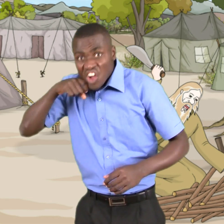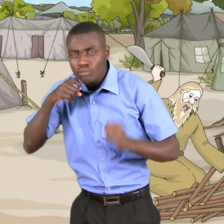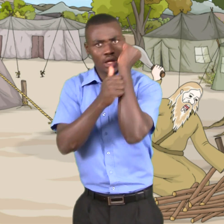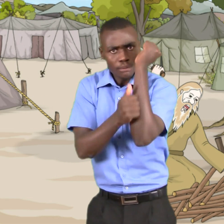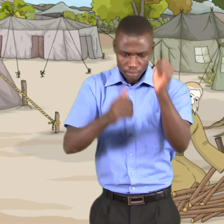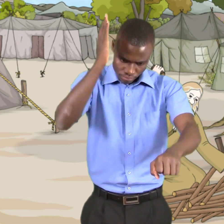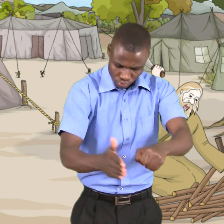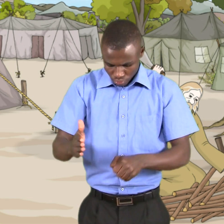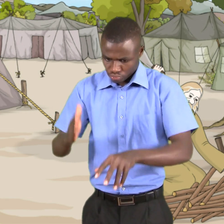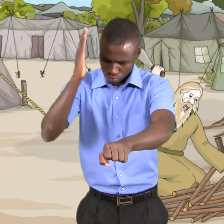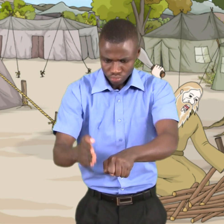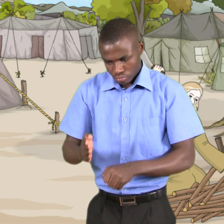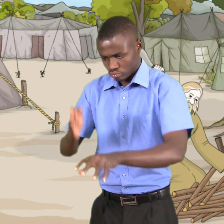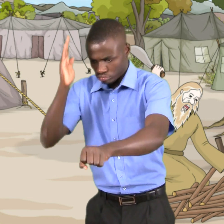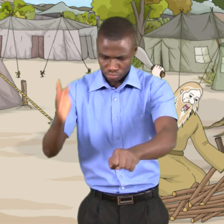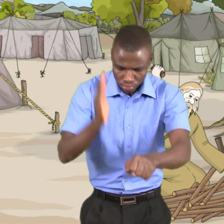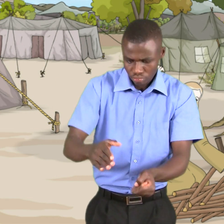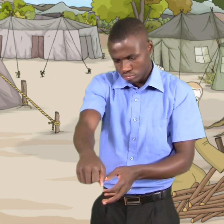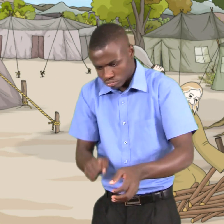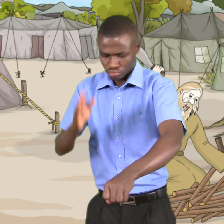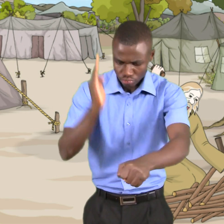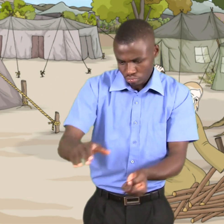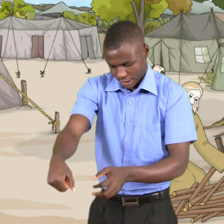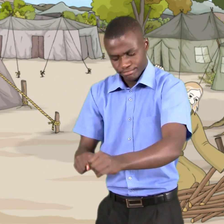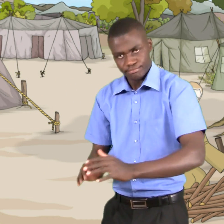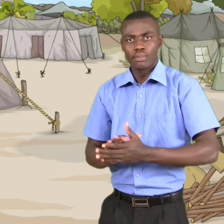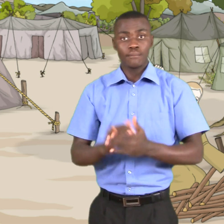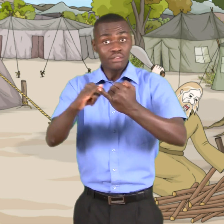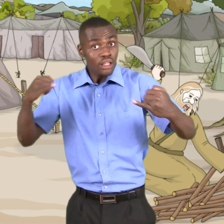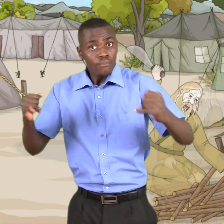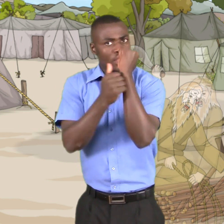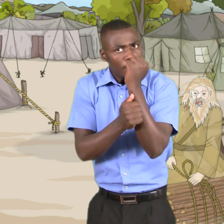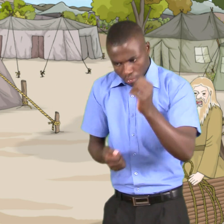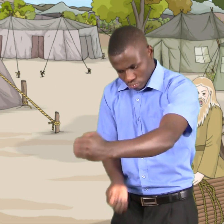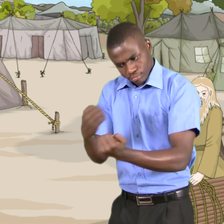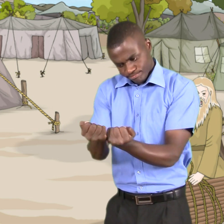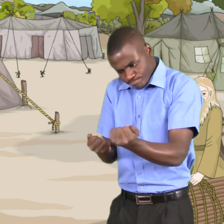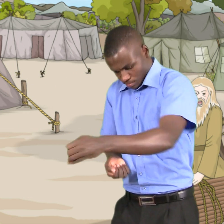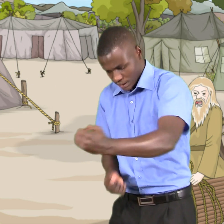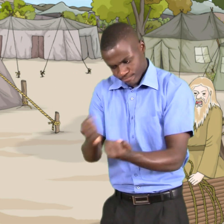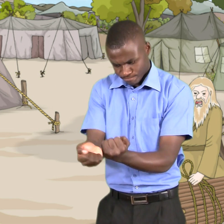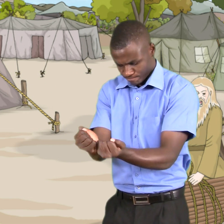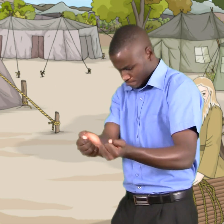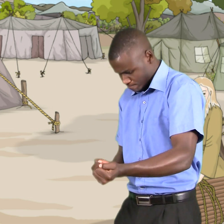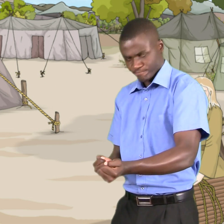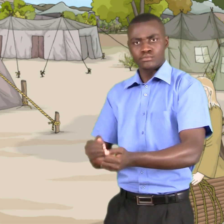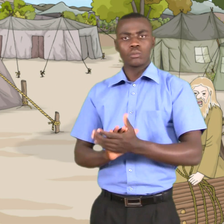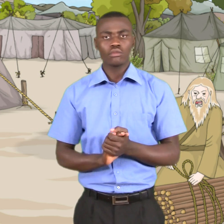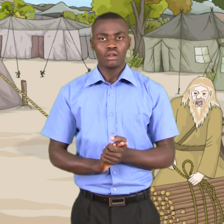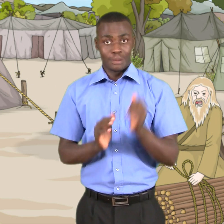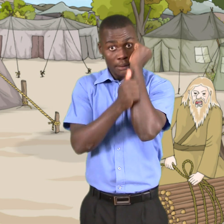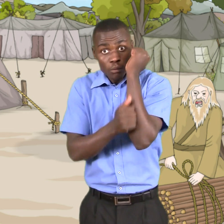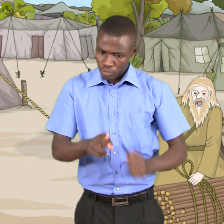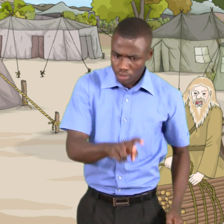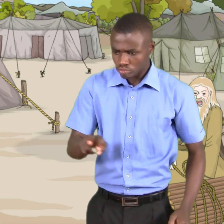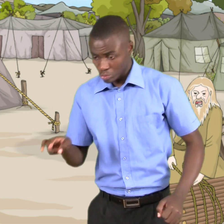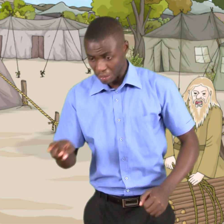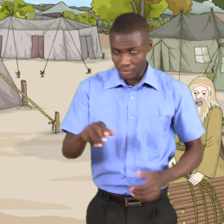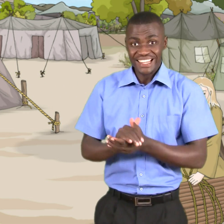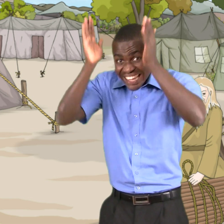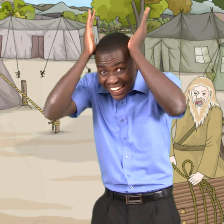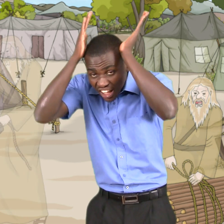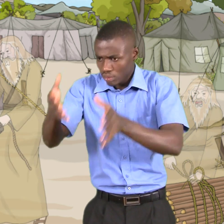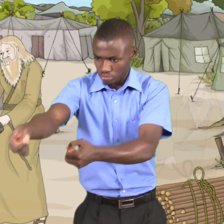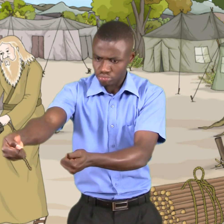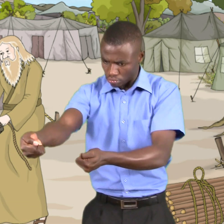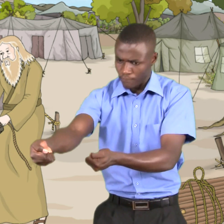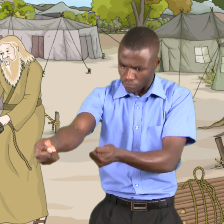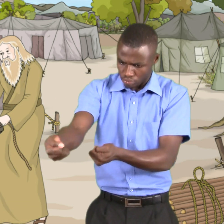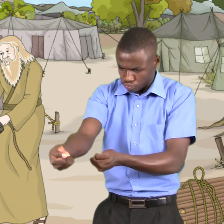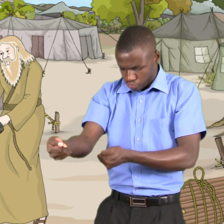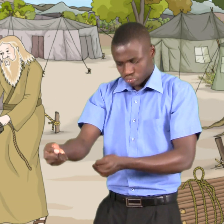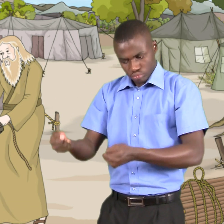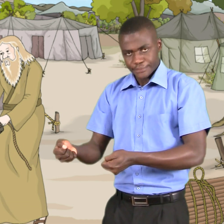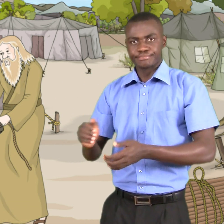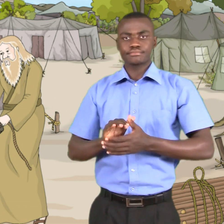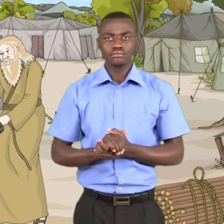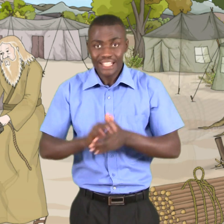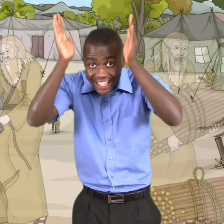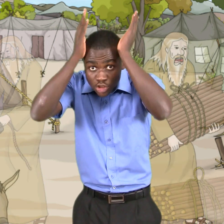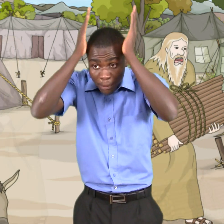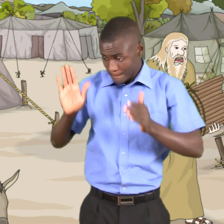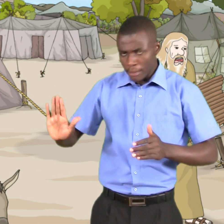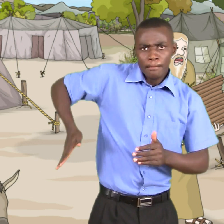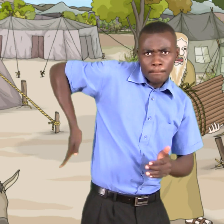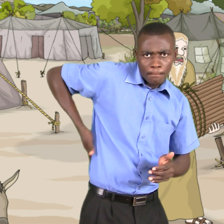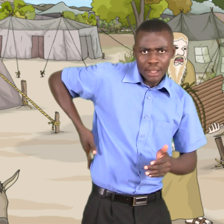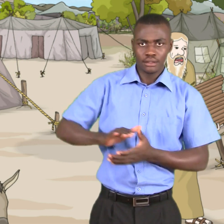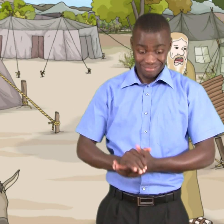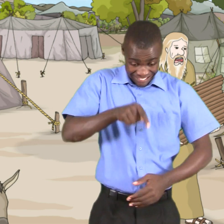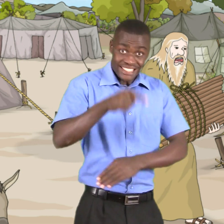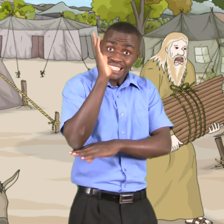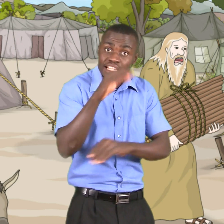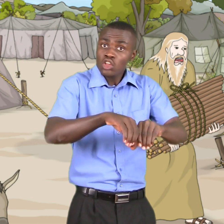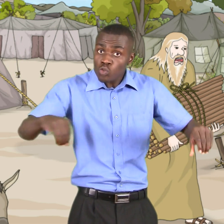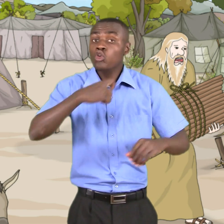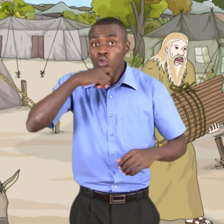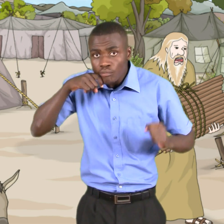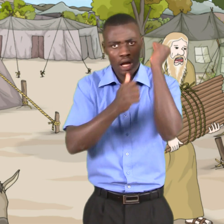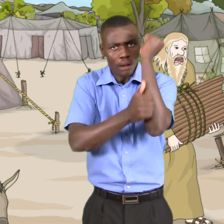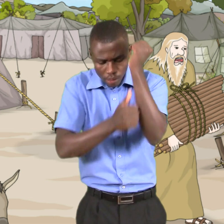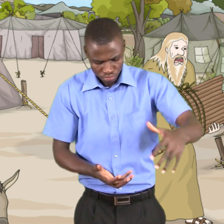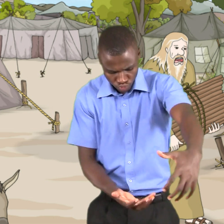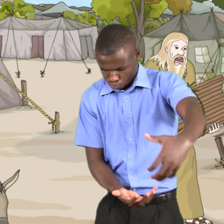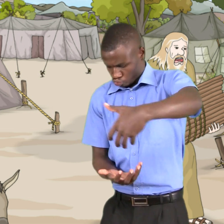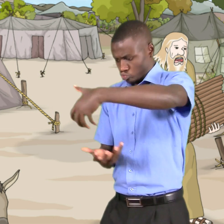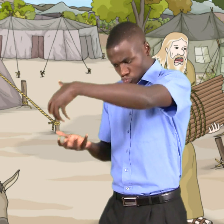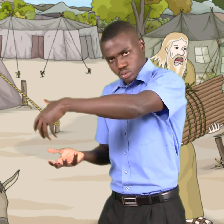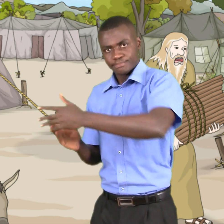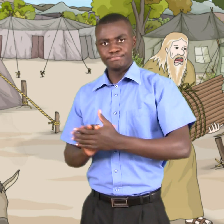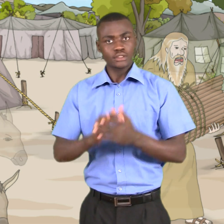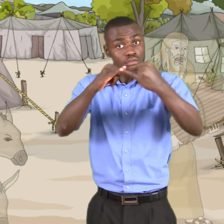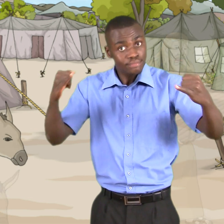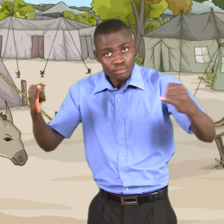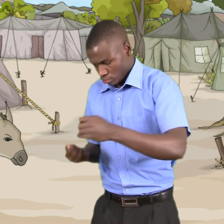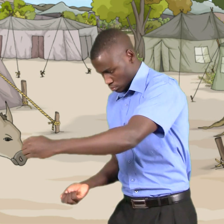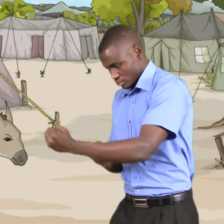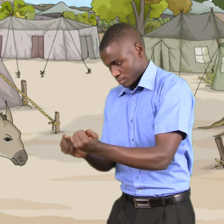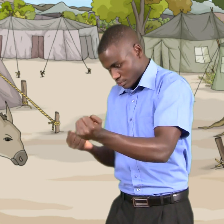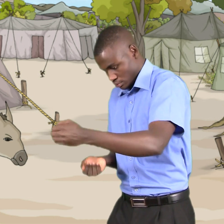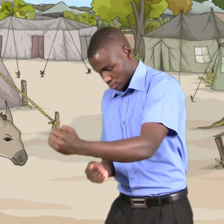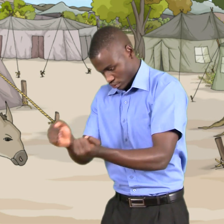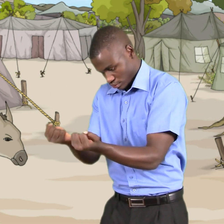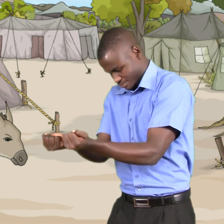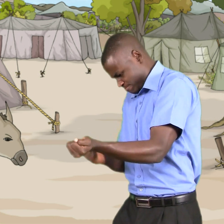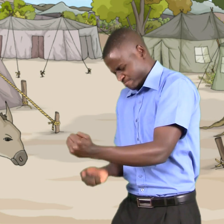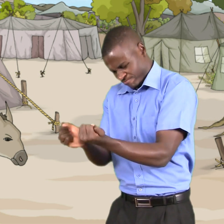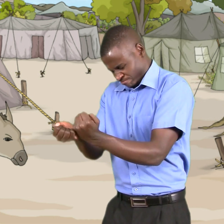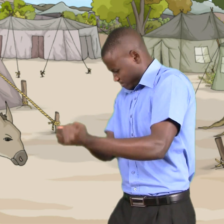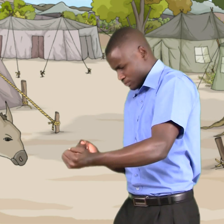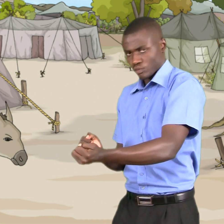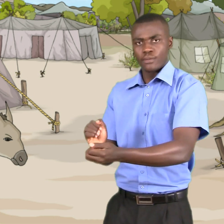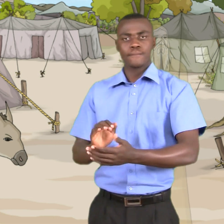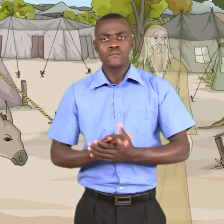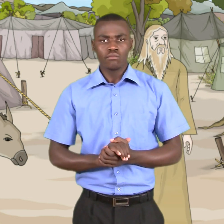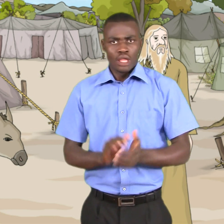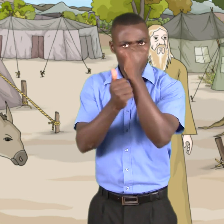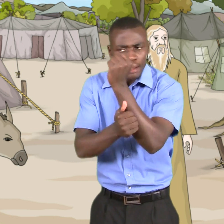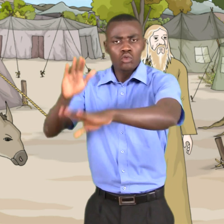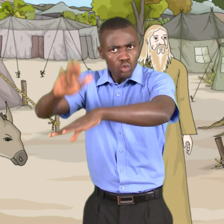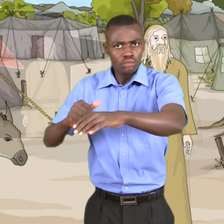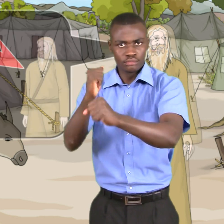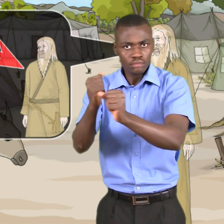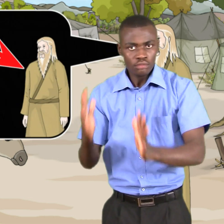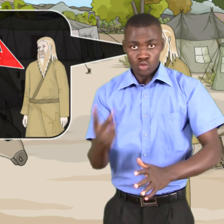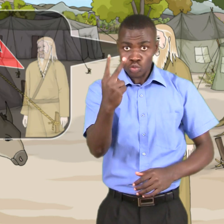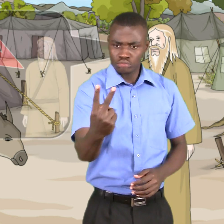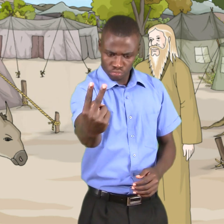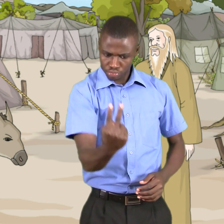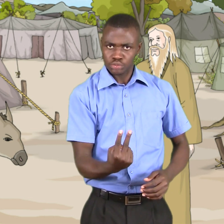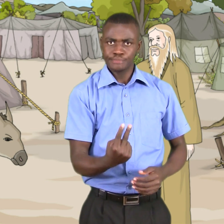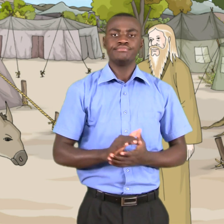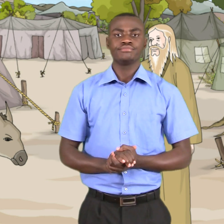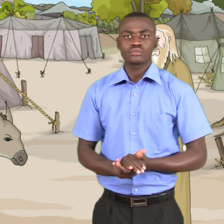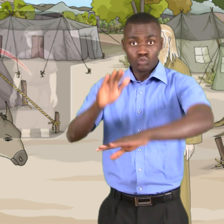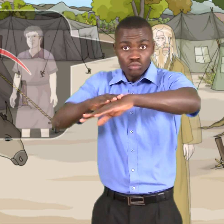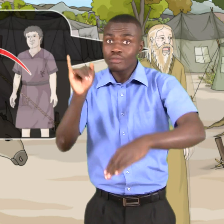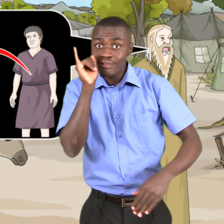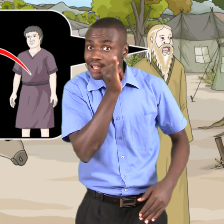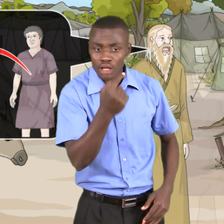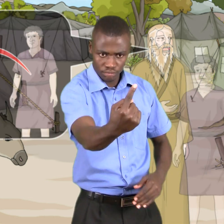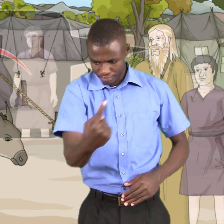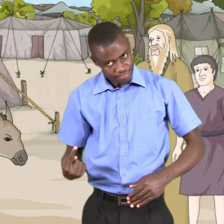So Abraham got up early the next morning, saddled his donkey, and took along two of his servants and his son Isaac.